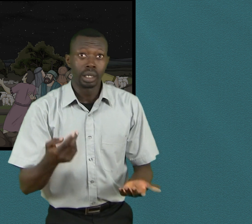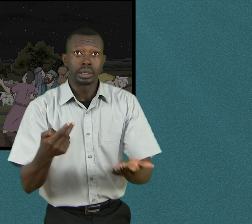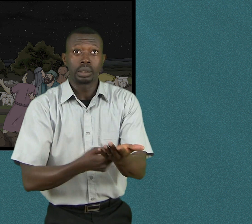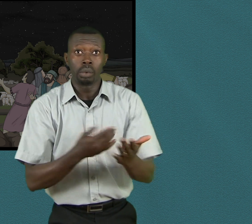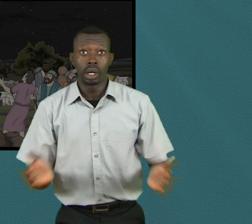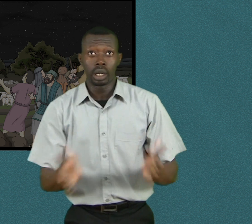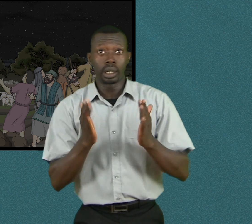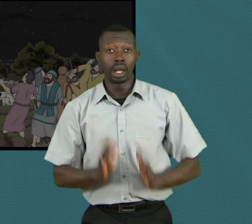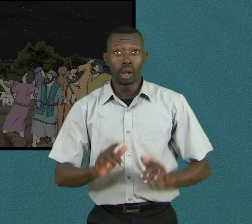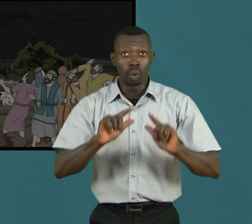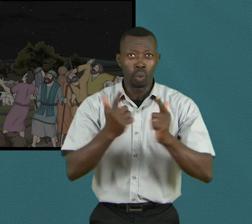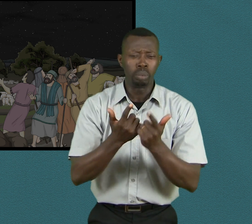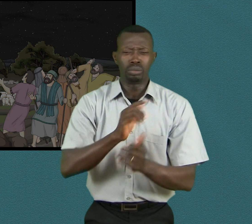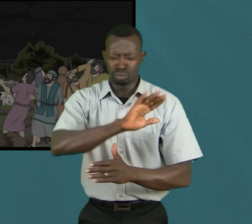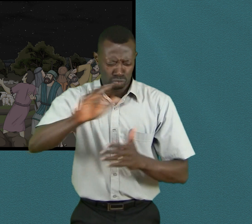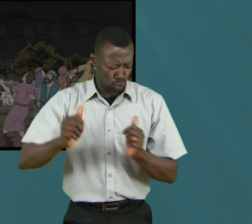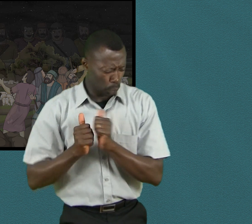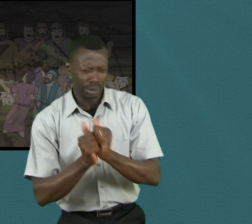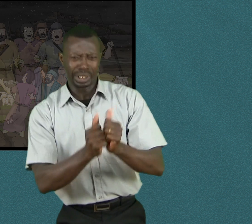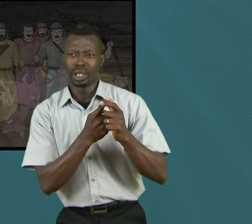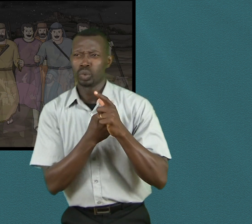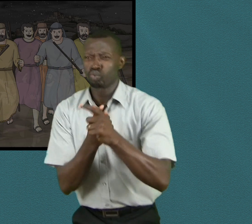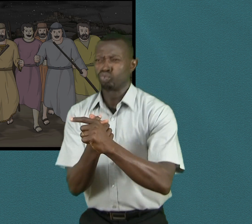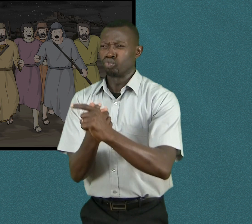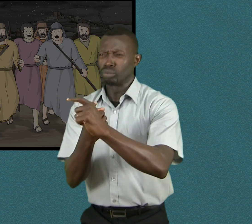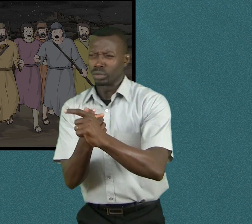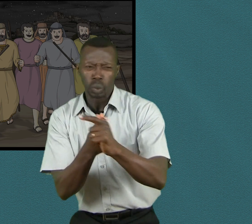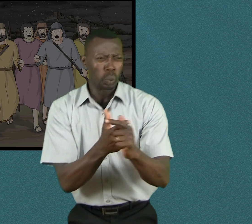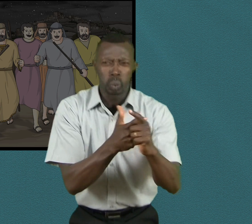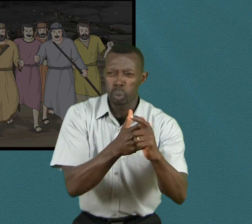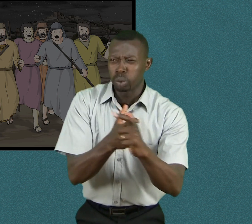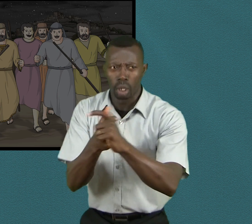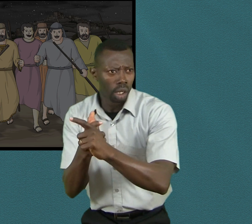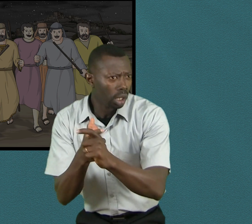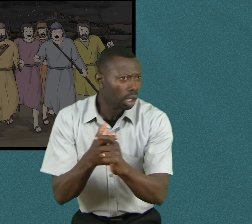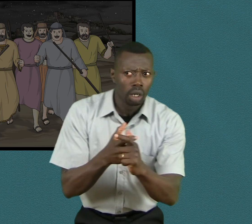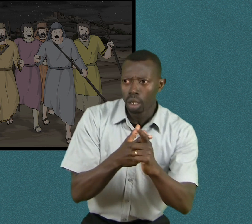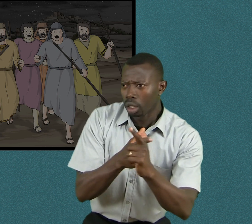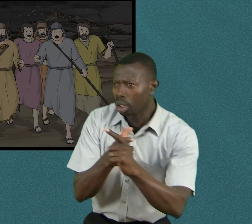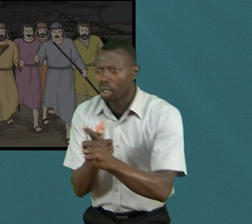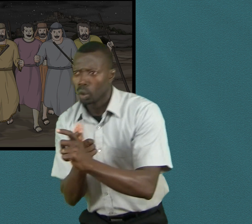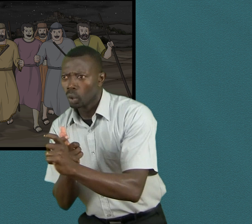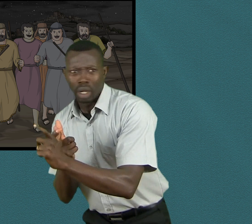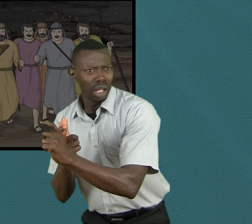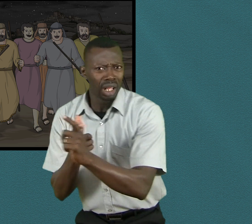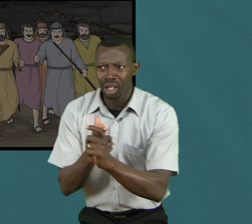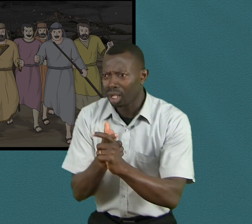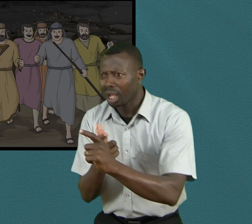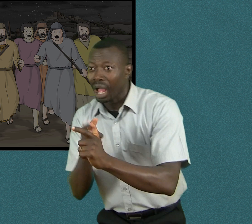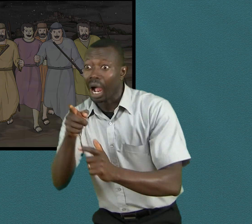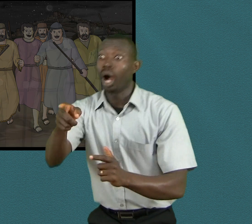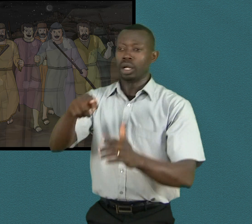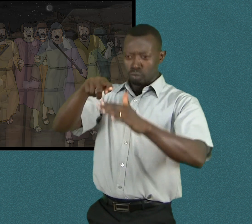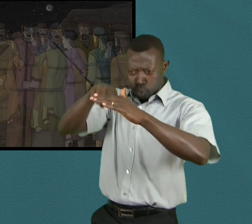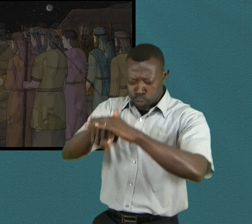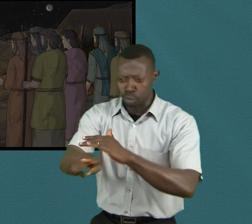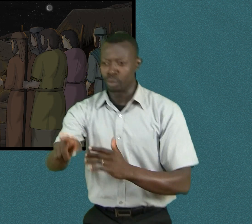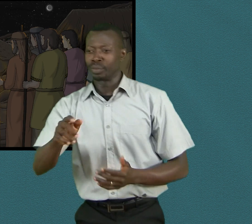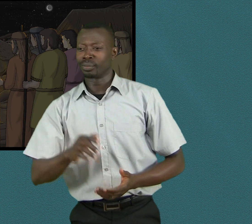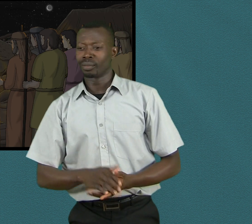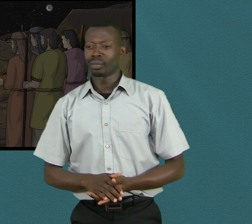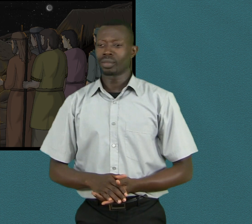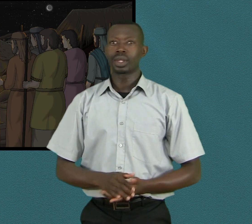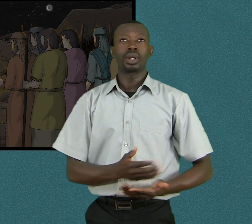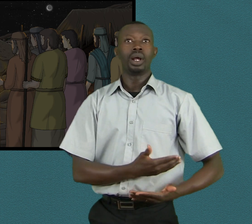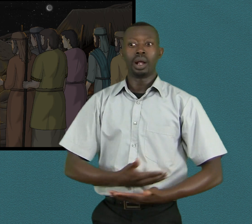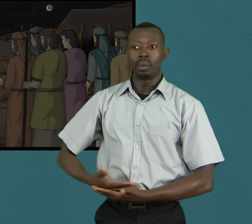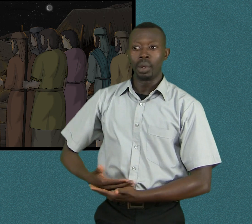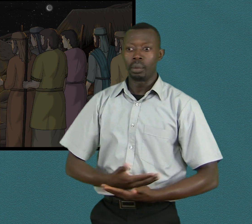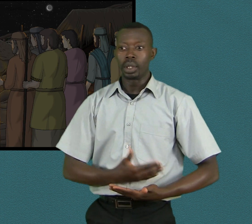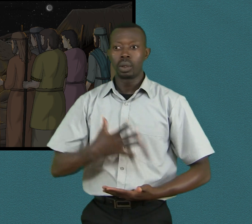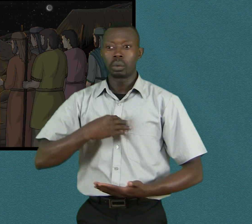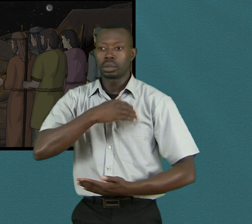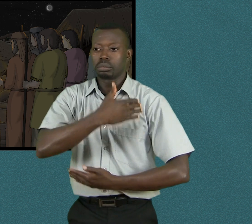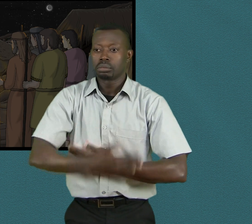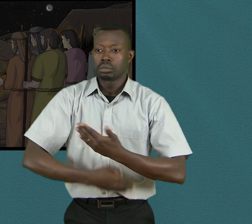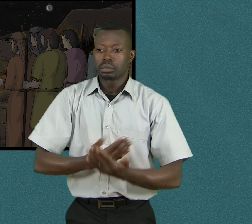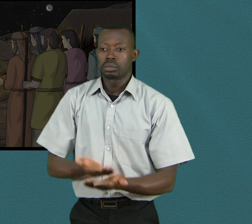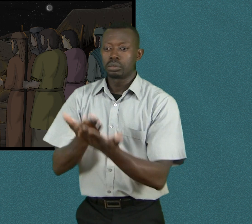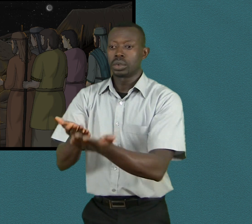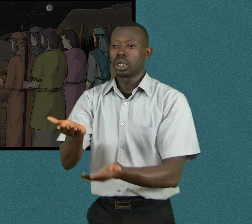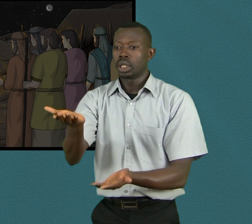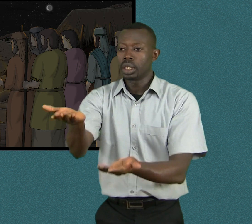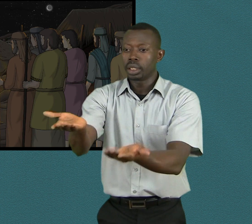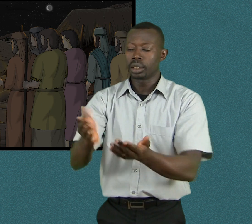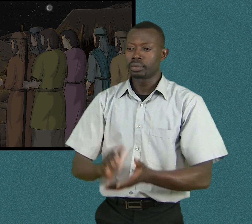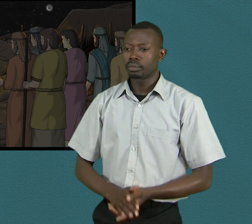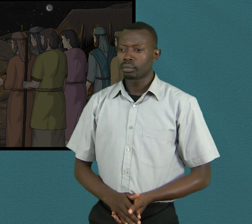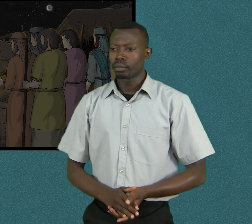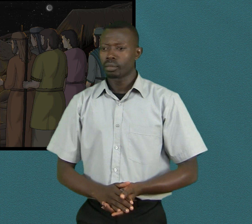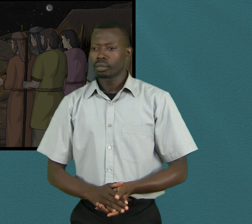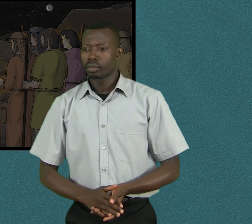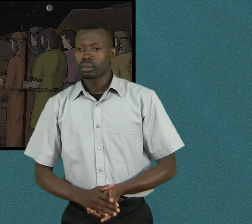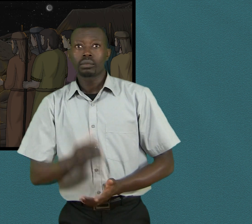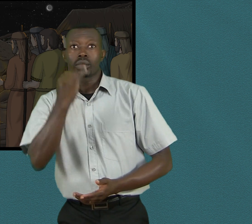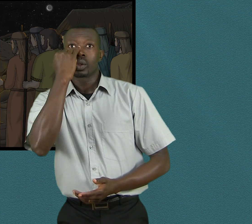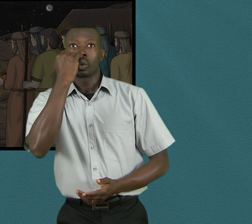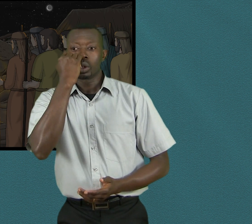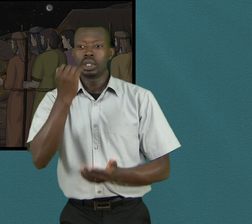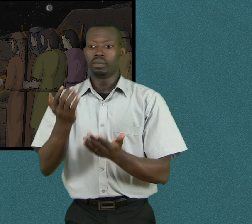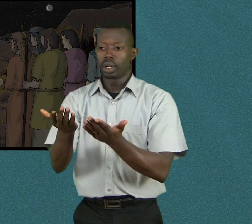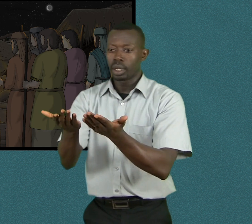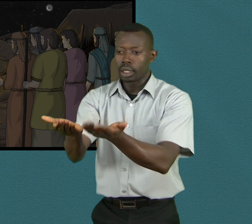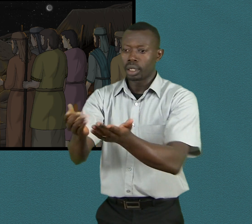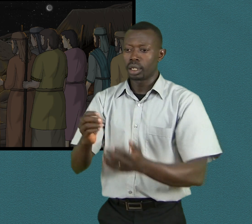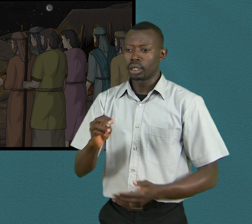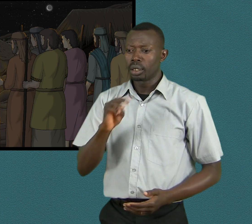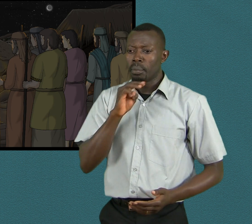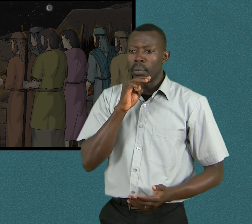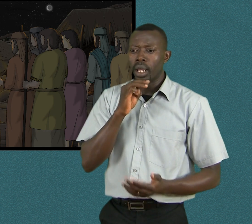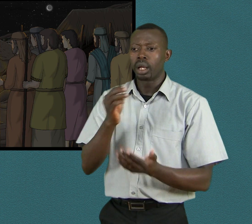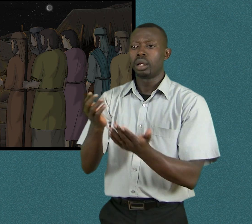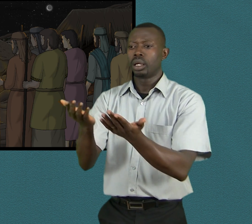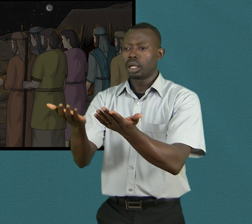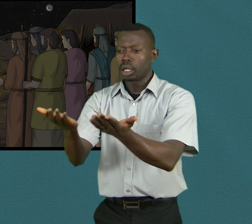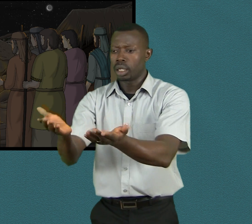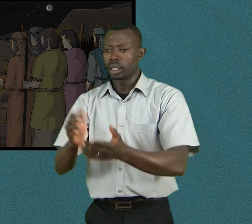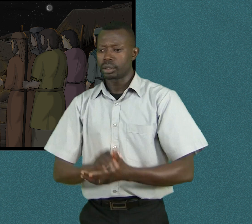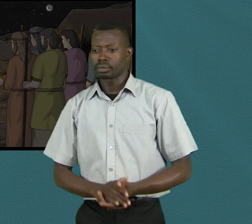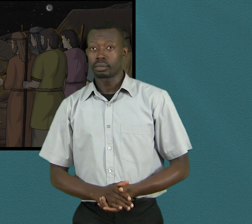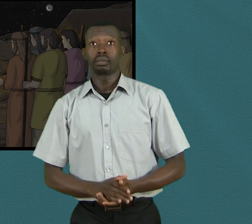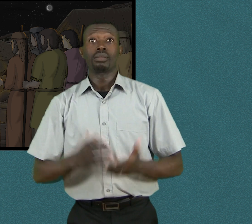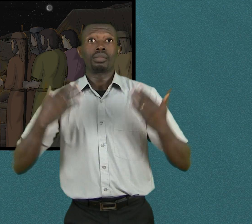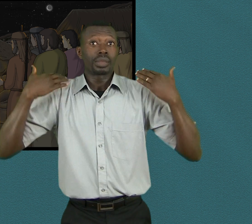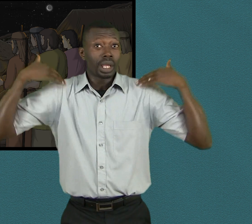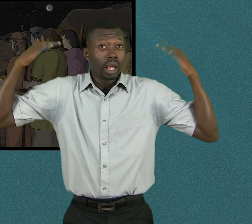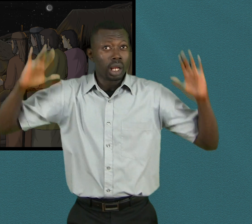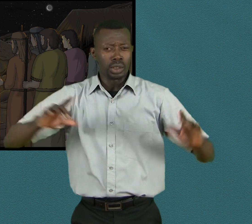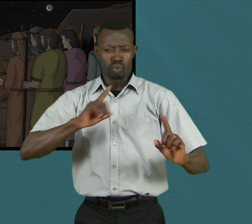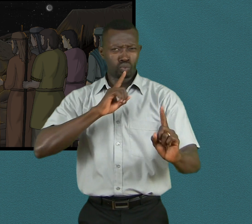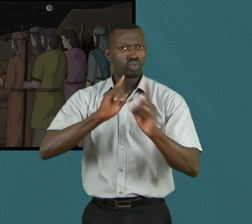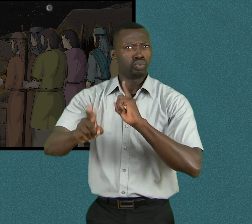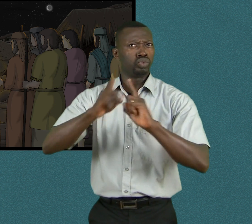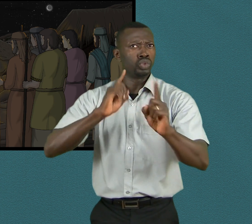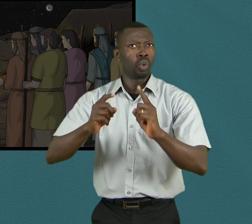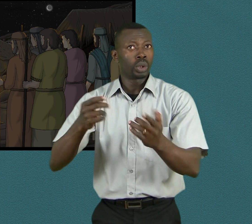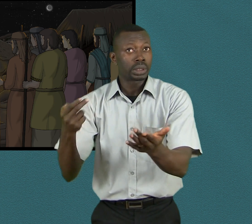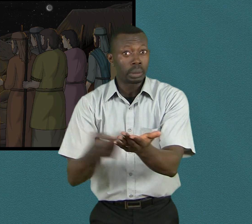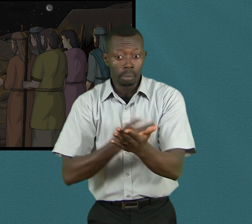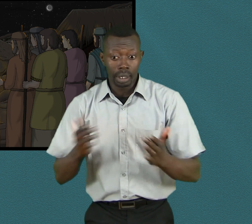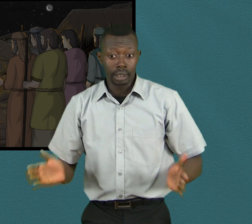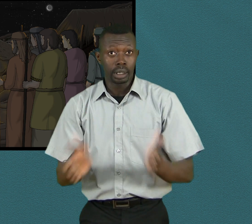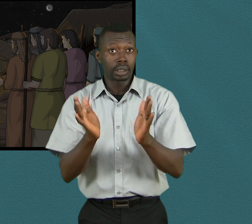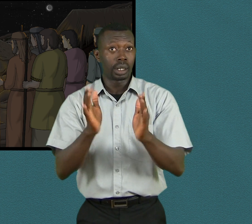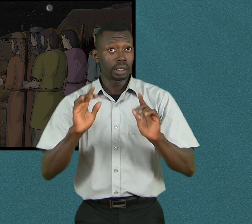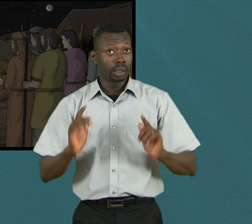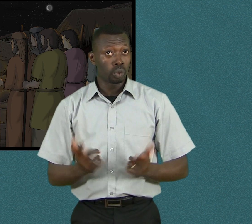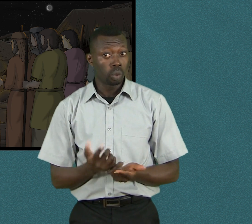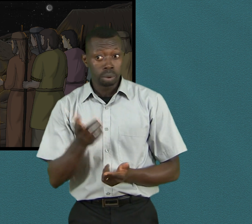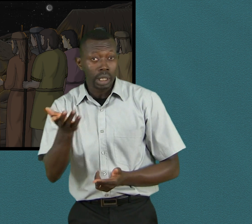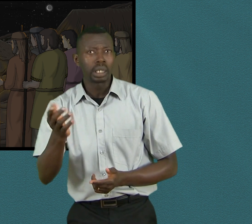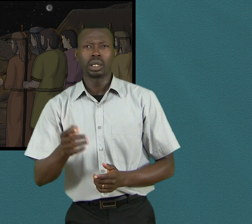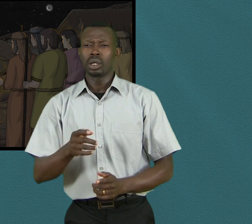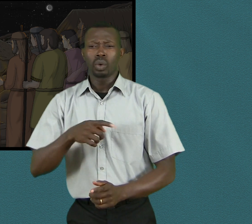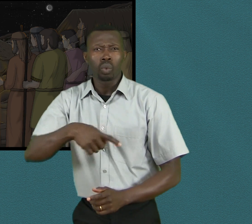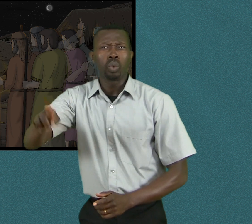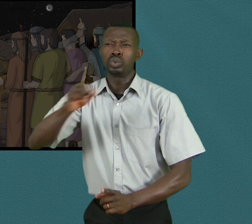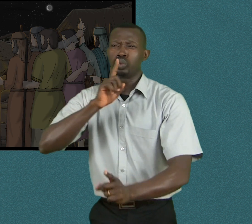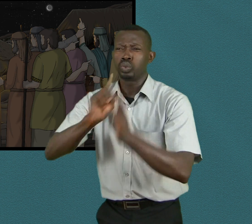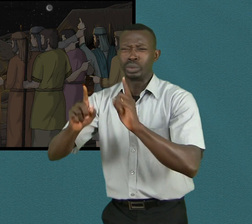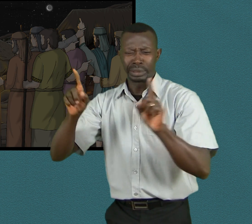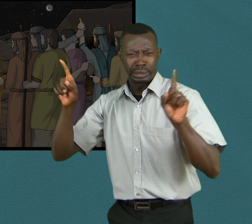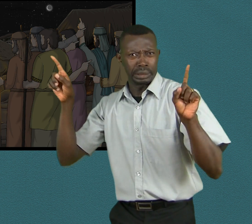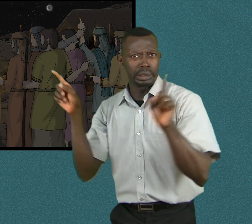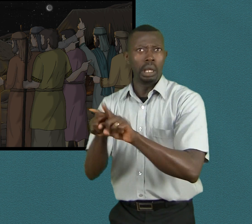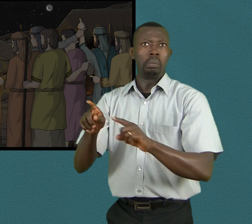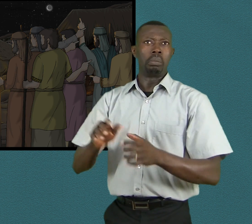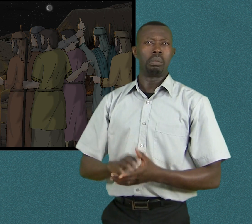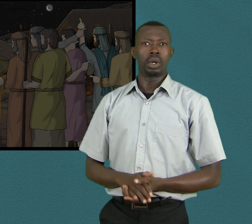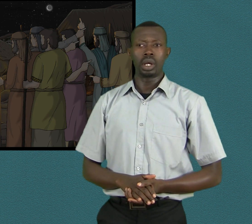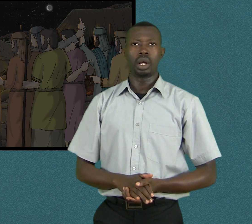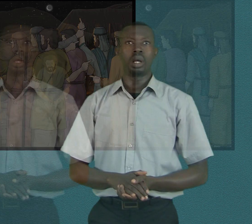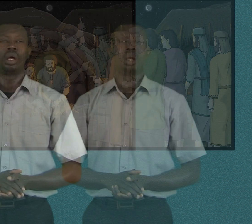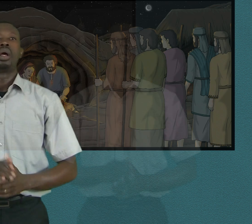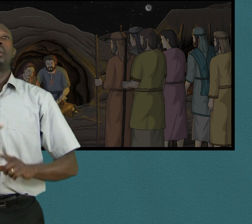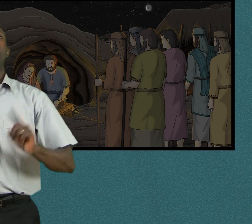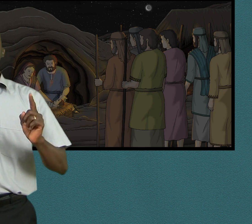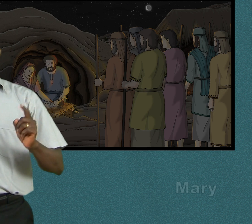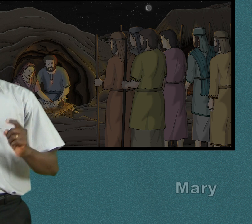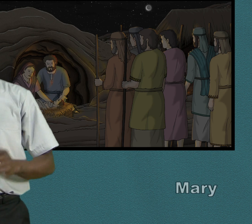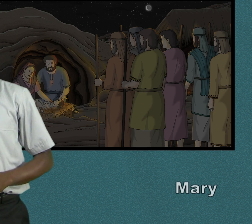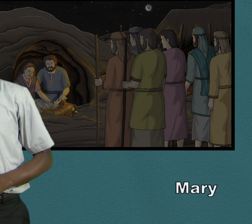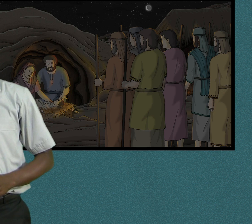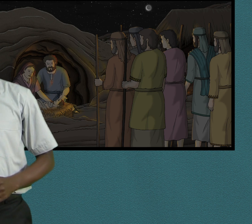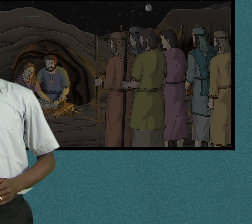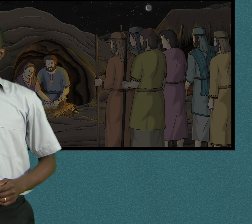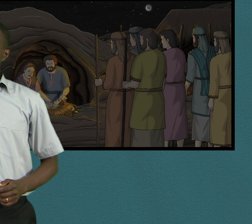So they hurried off and found Mary and Joseph and the Baby, who was lying in the manger. After they had seen the Child, they spread the message they had received about Him.